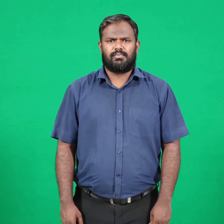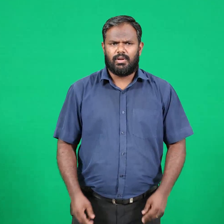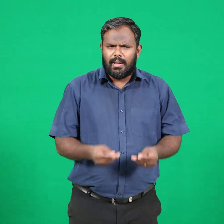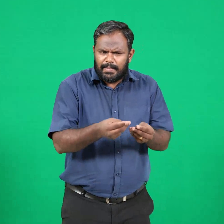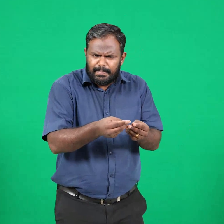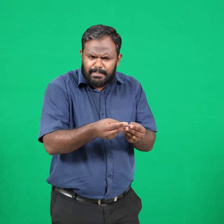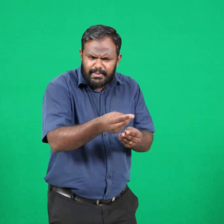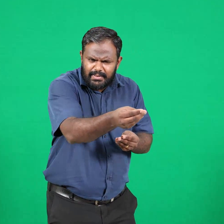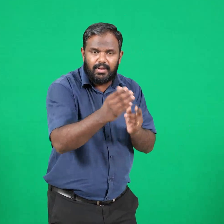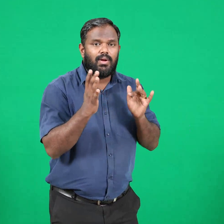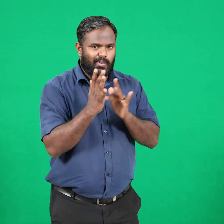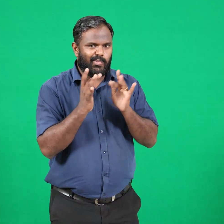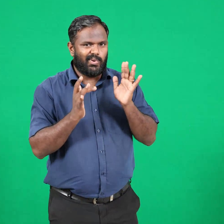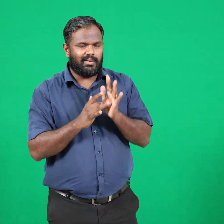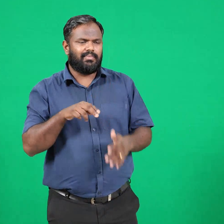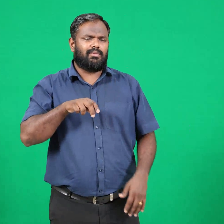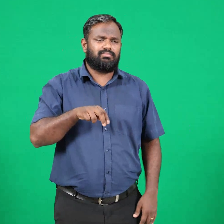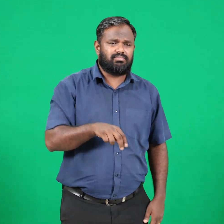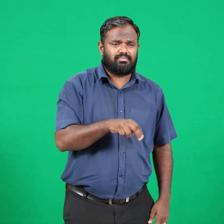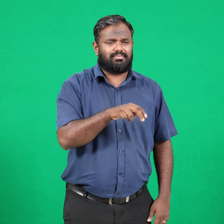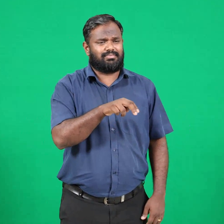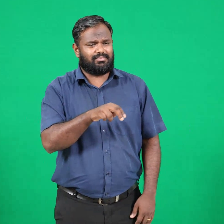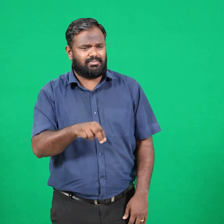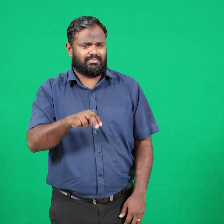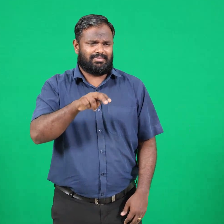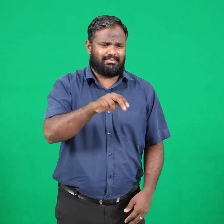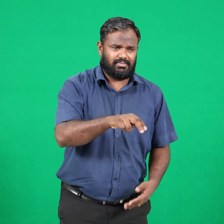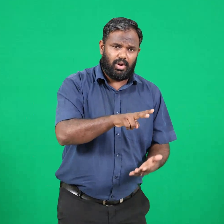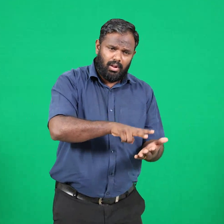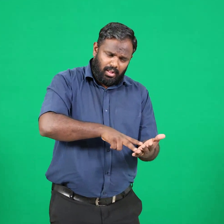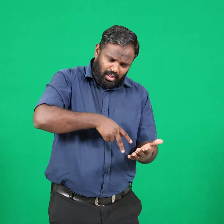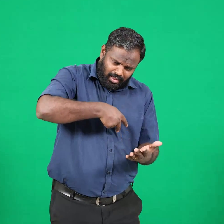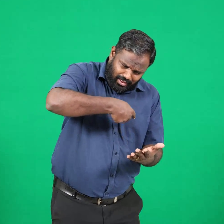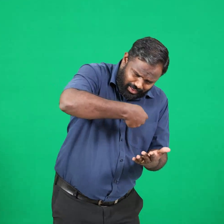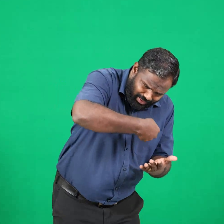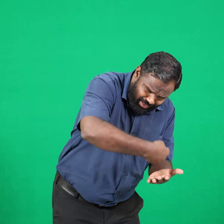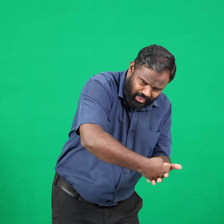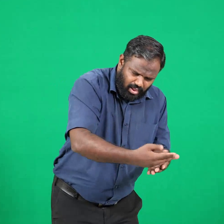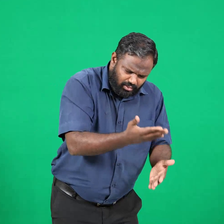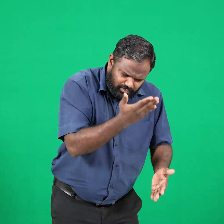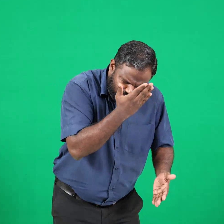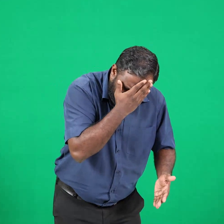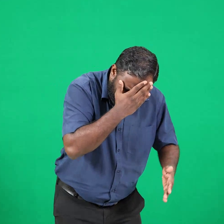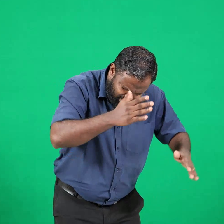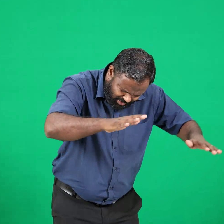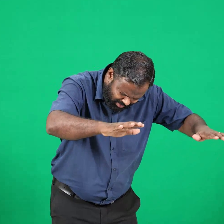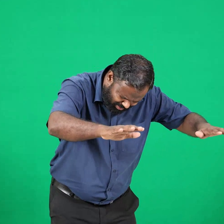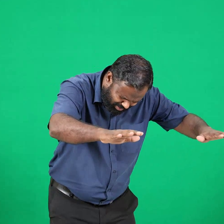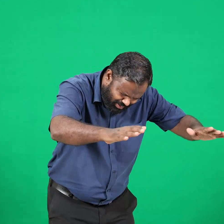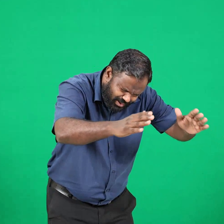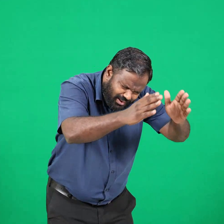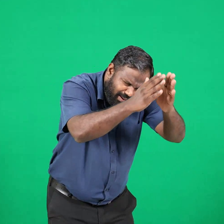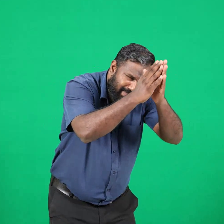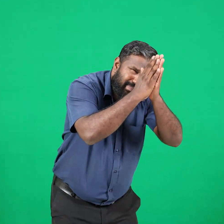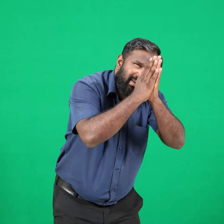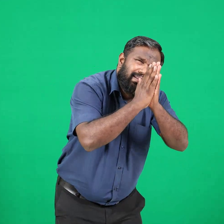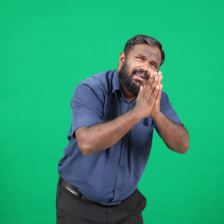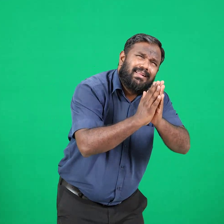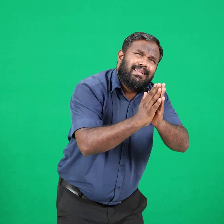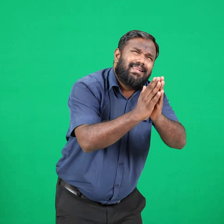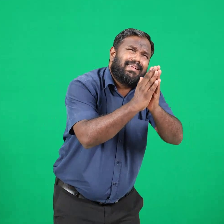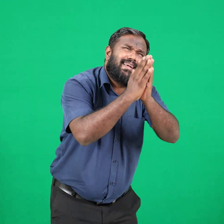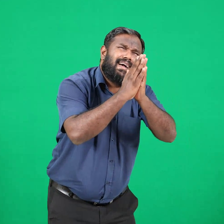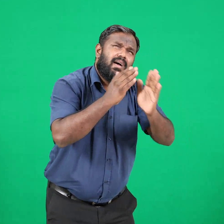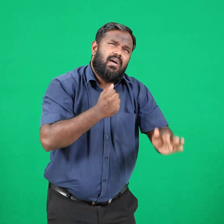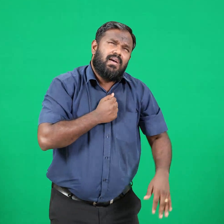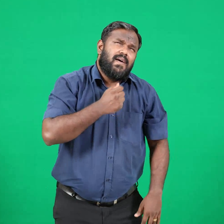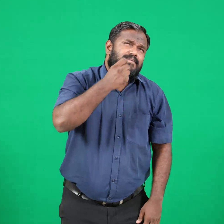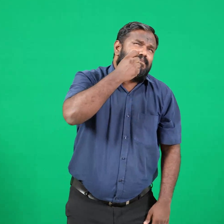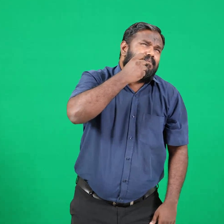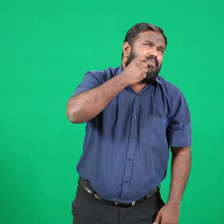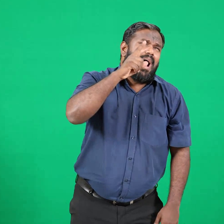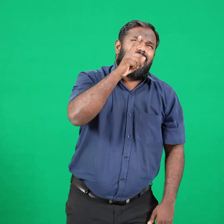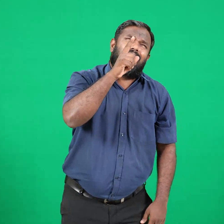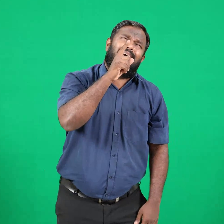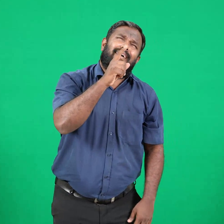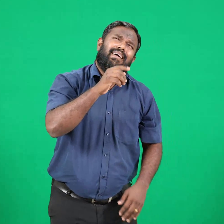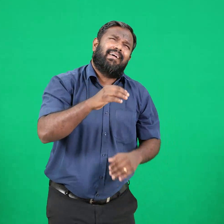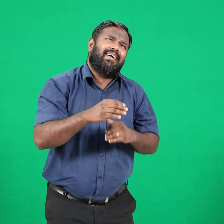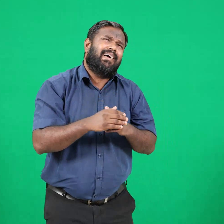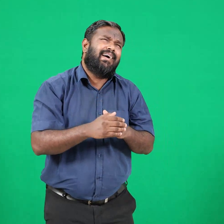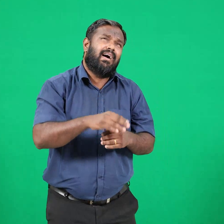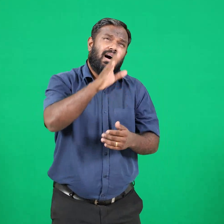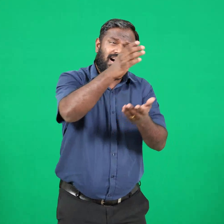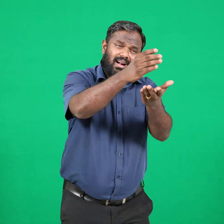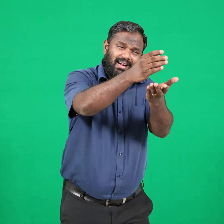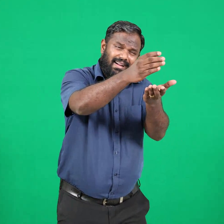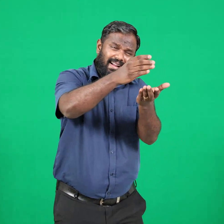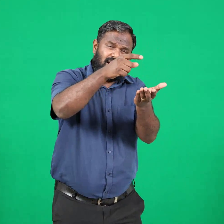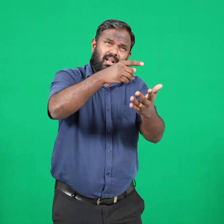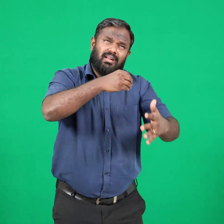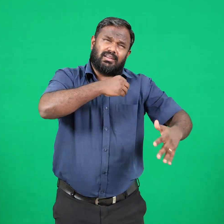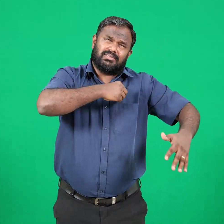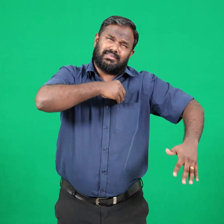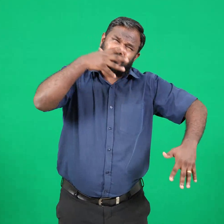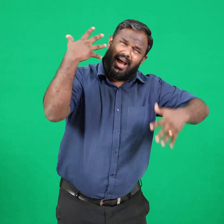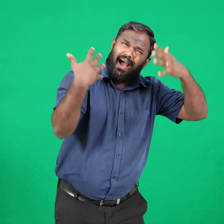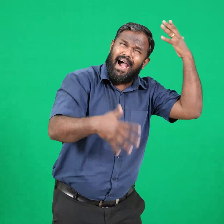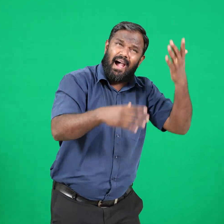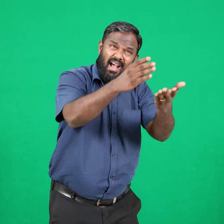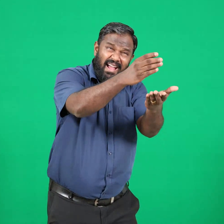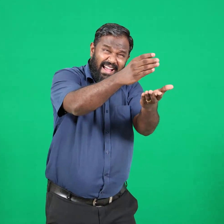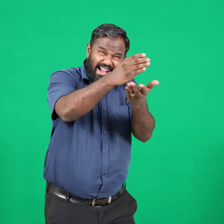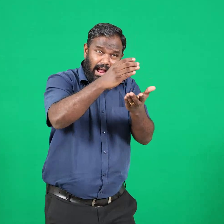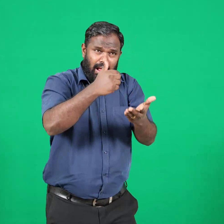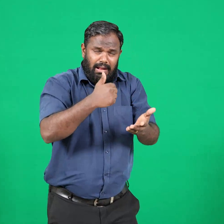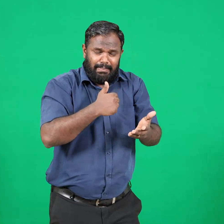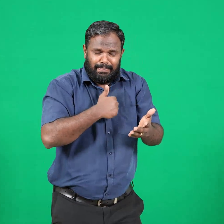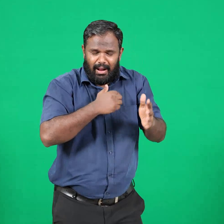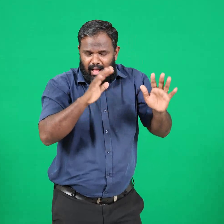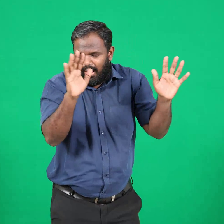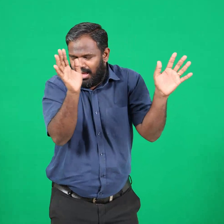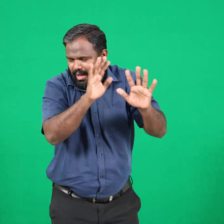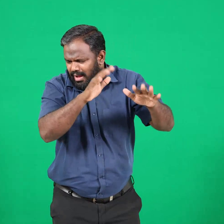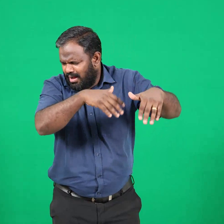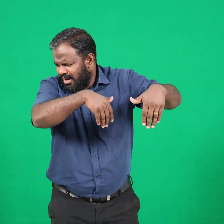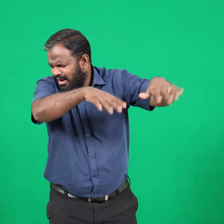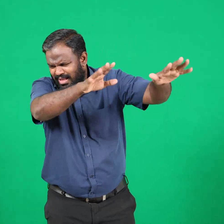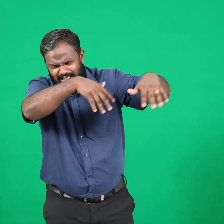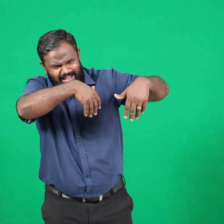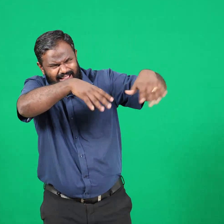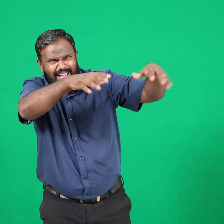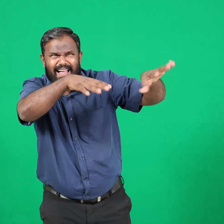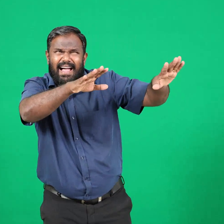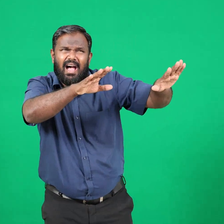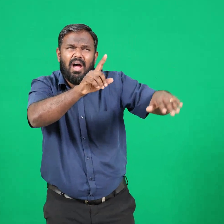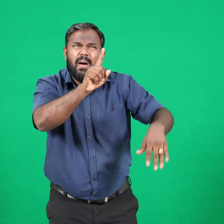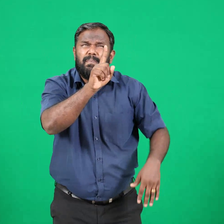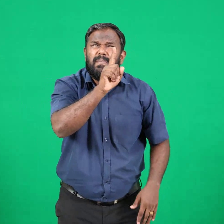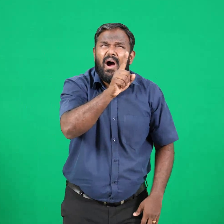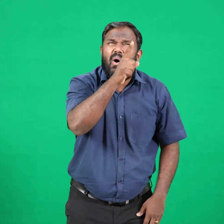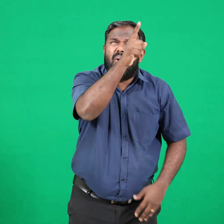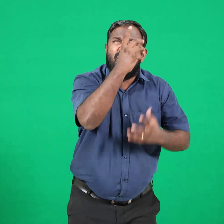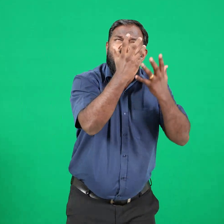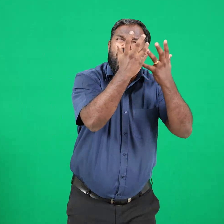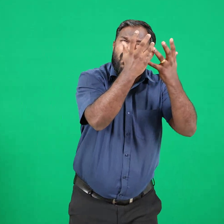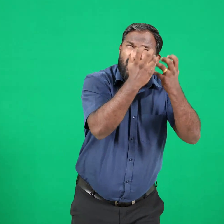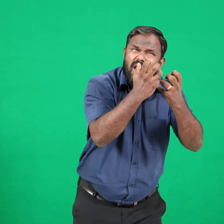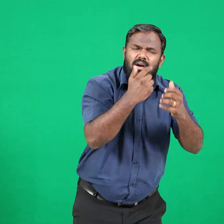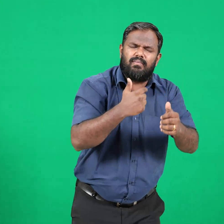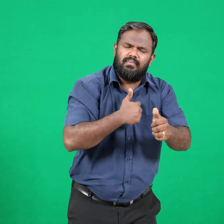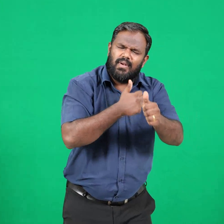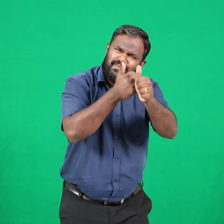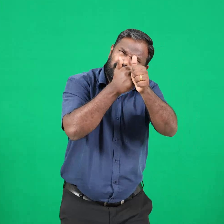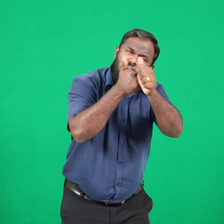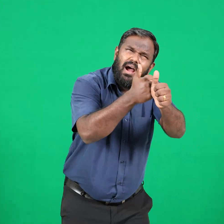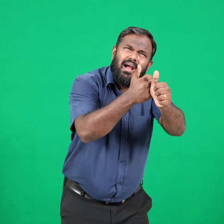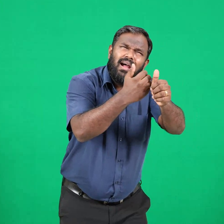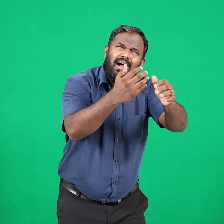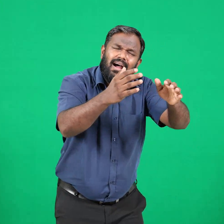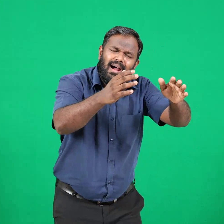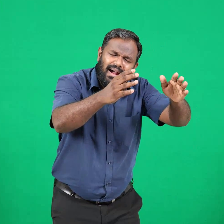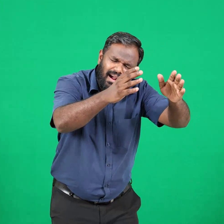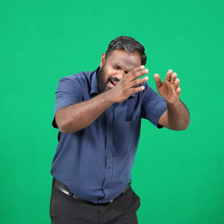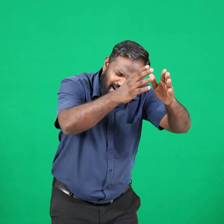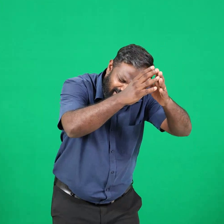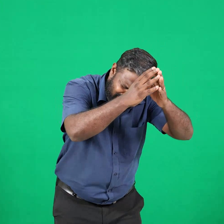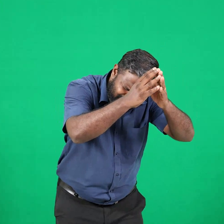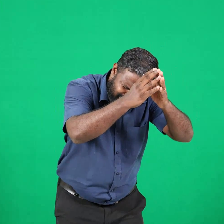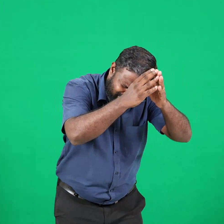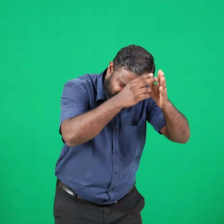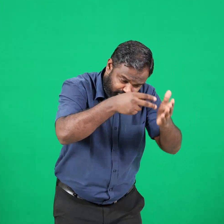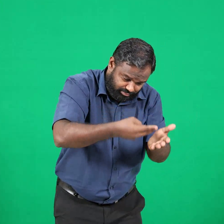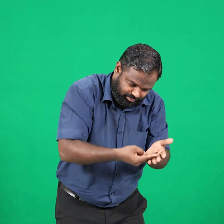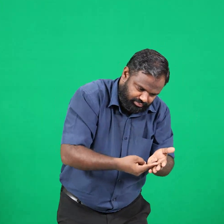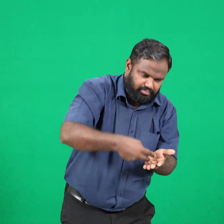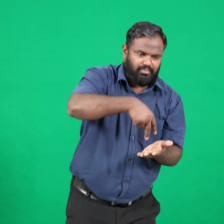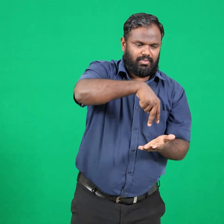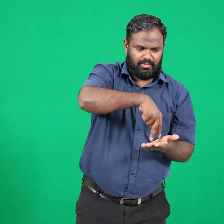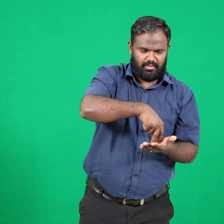Going a little farther, He fell facedown and prayed, "My Father, if it is possible, let this cup pass from Me. Yet not as I will, but as You will."